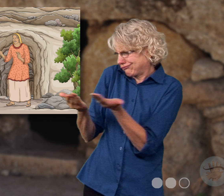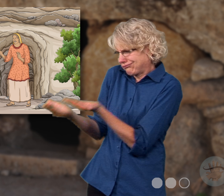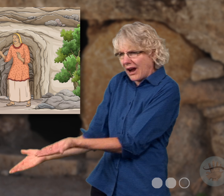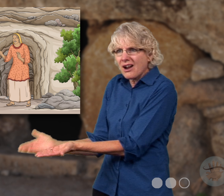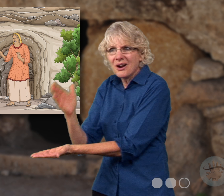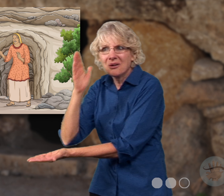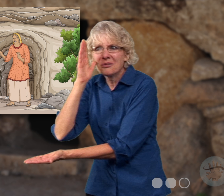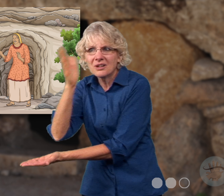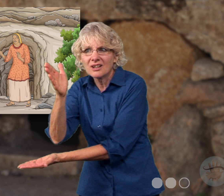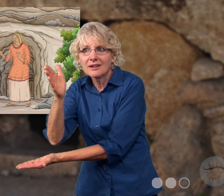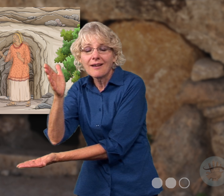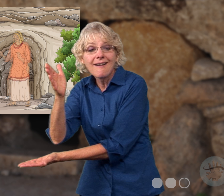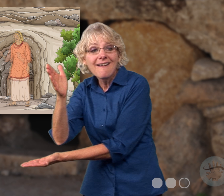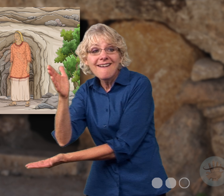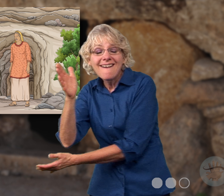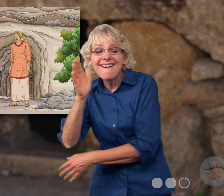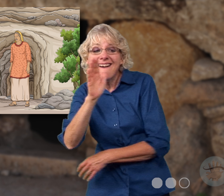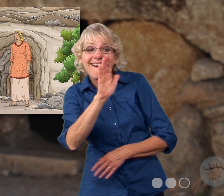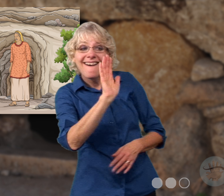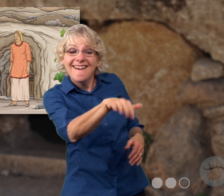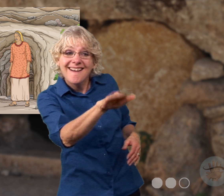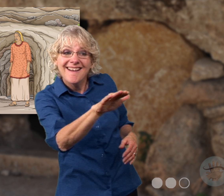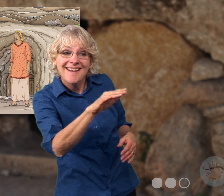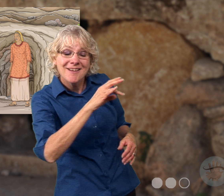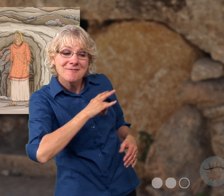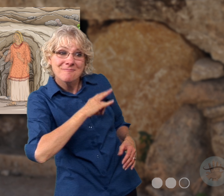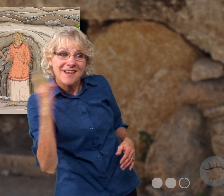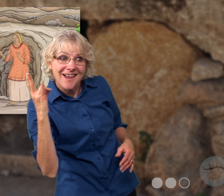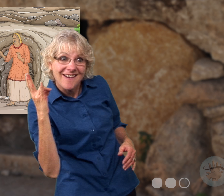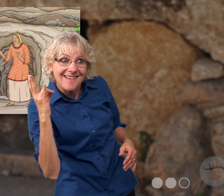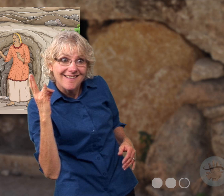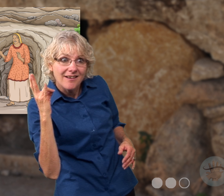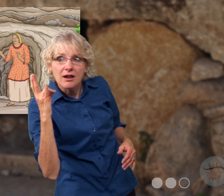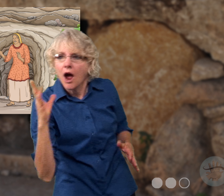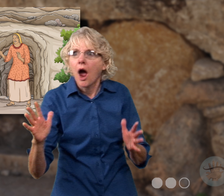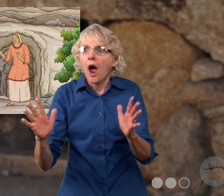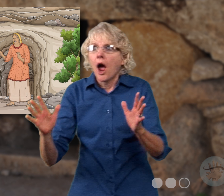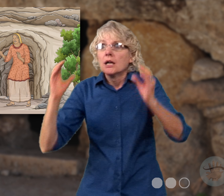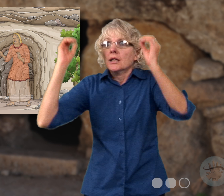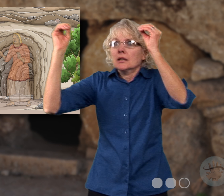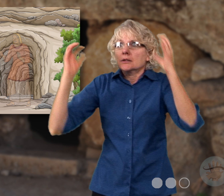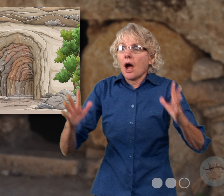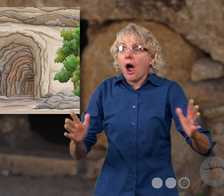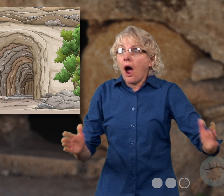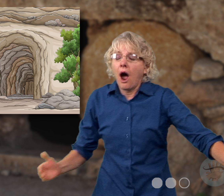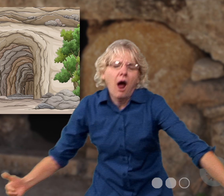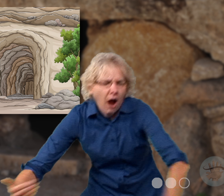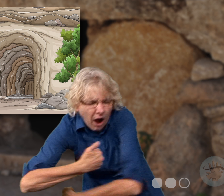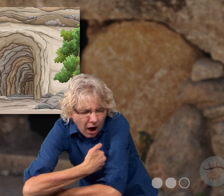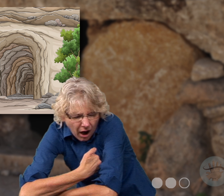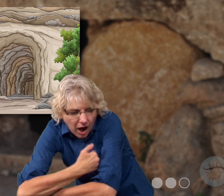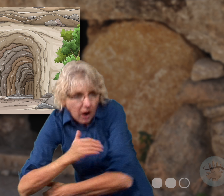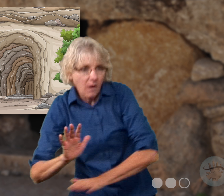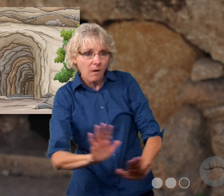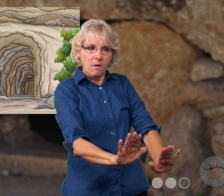Jesus said to her, “Mary.”